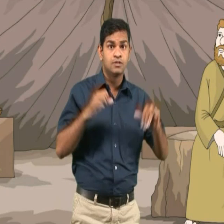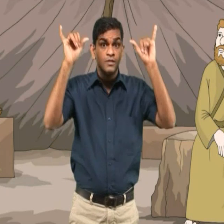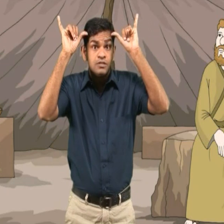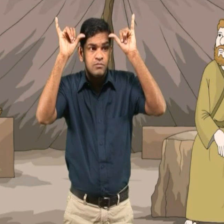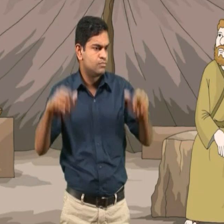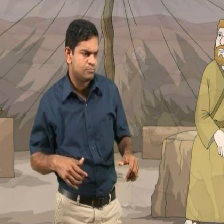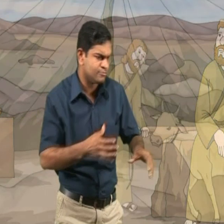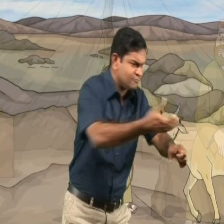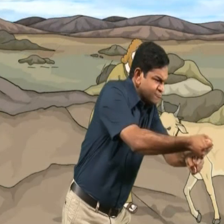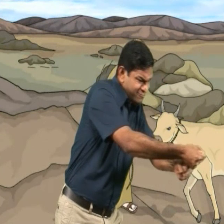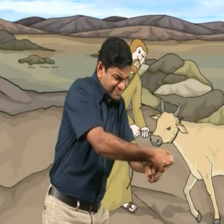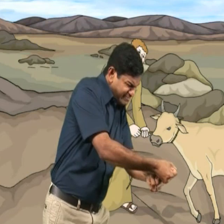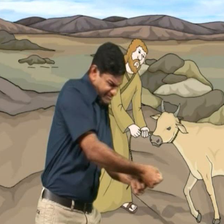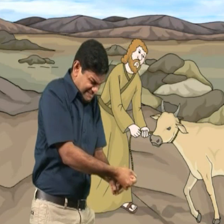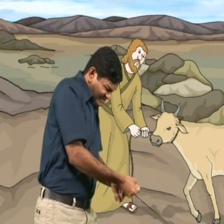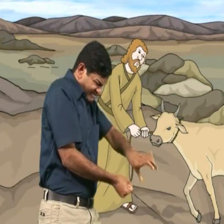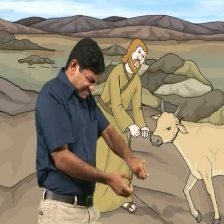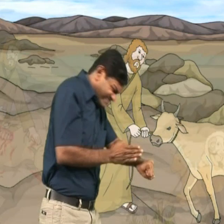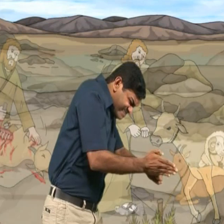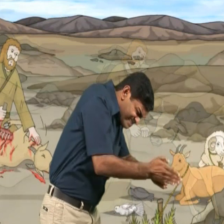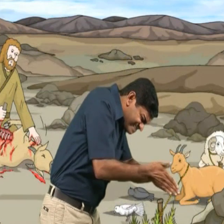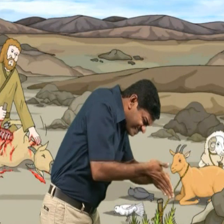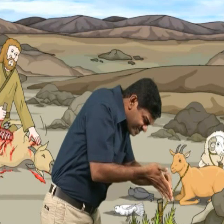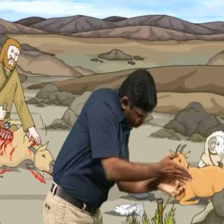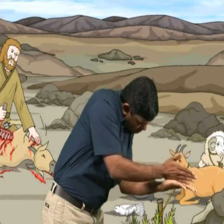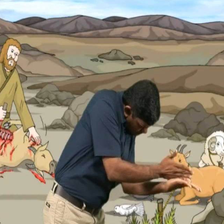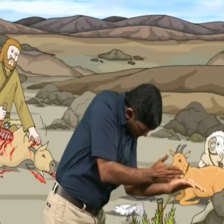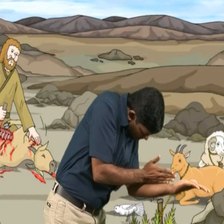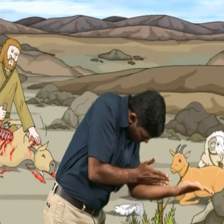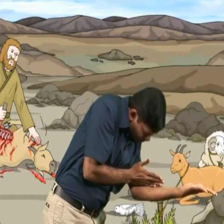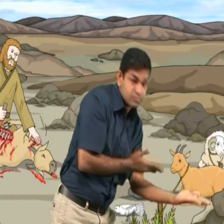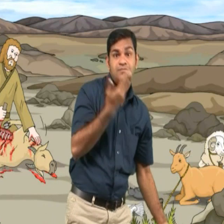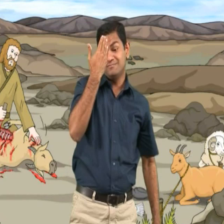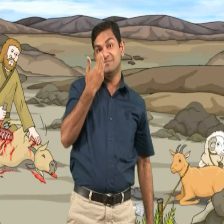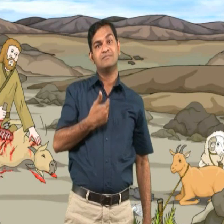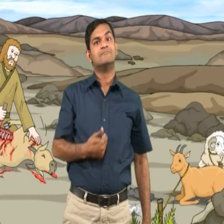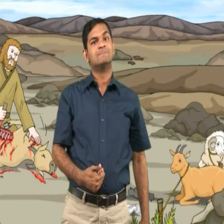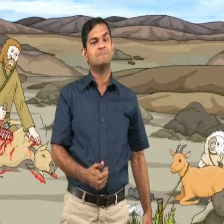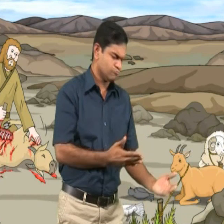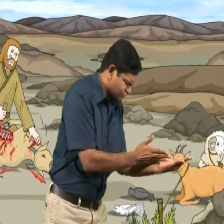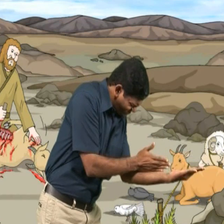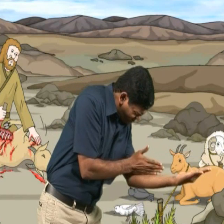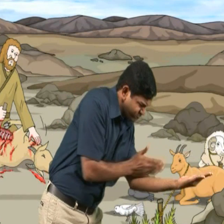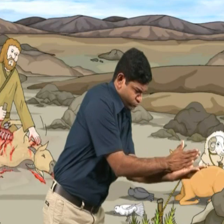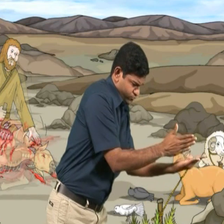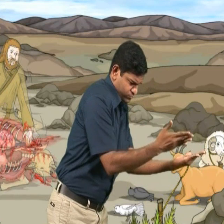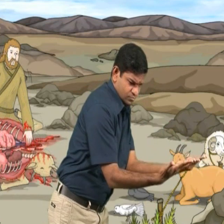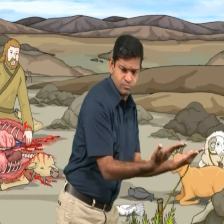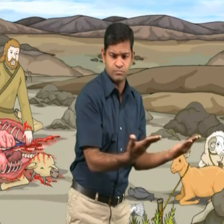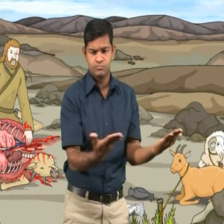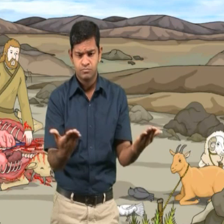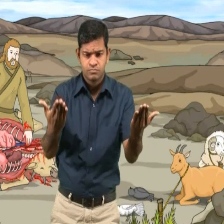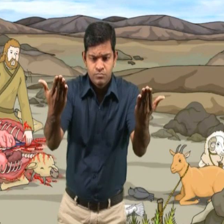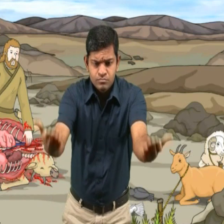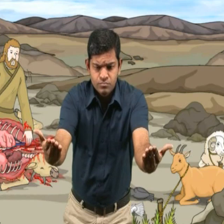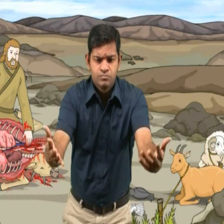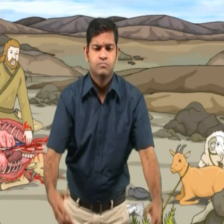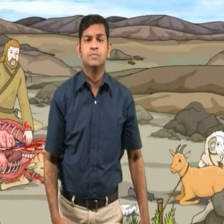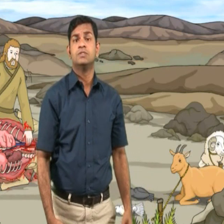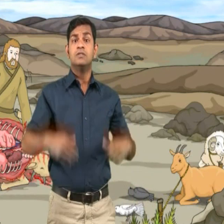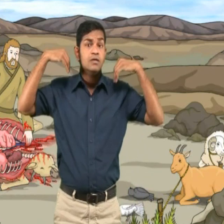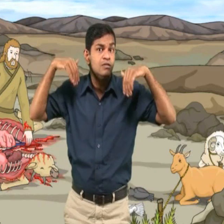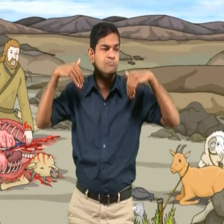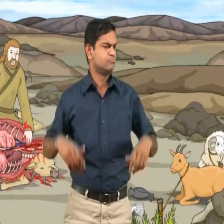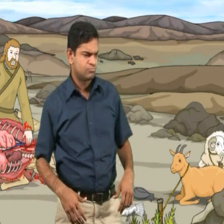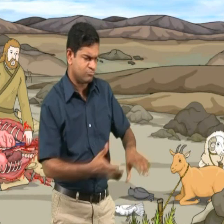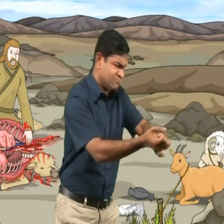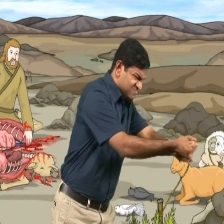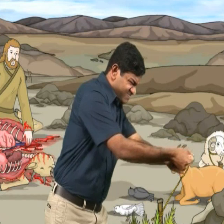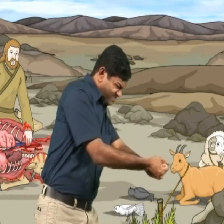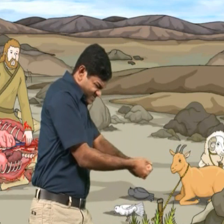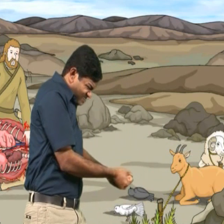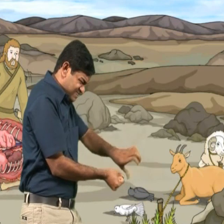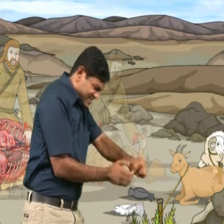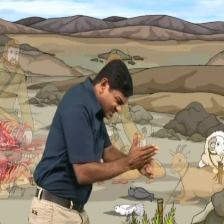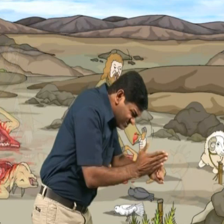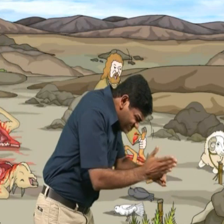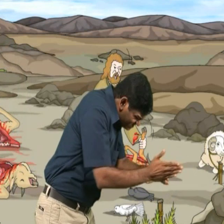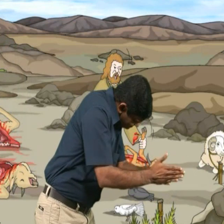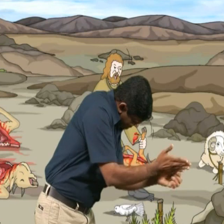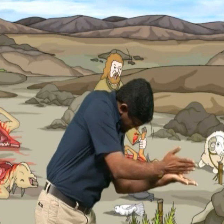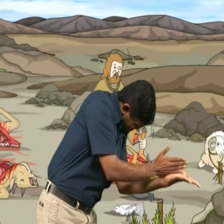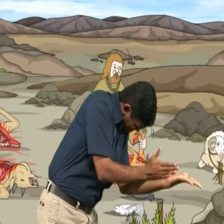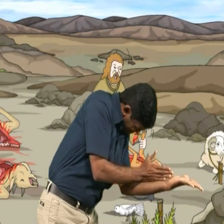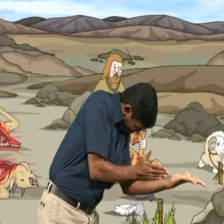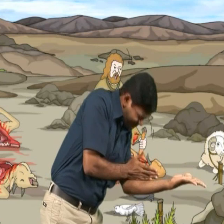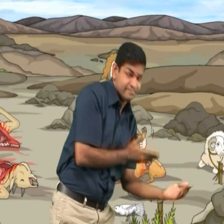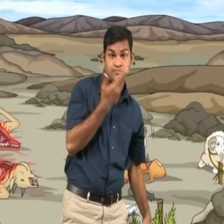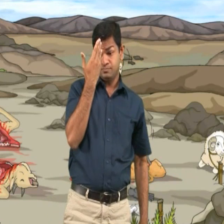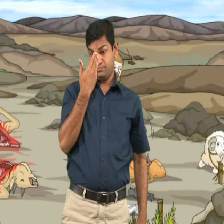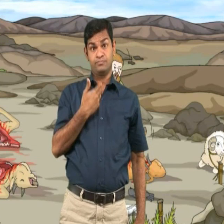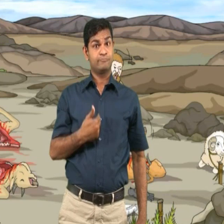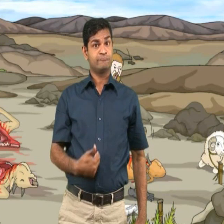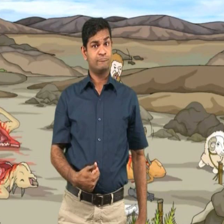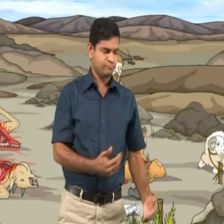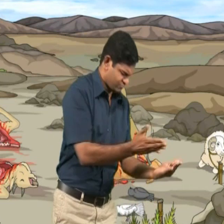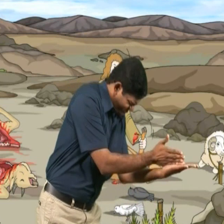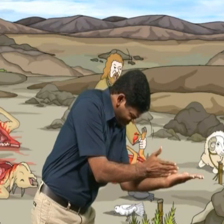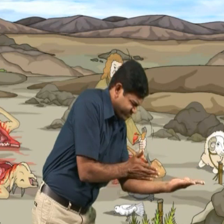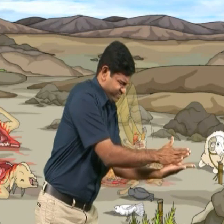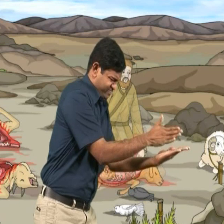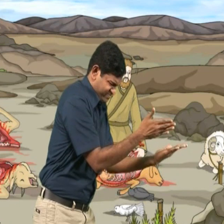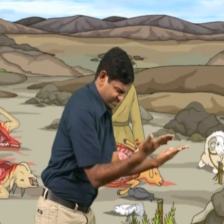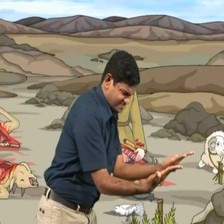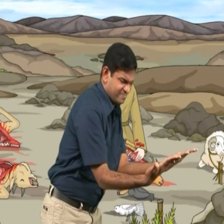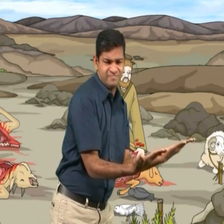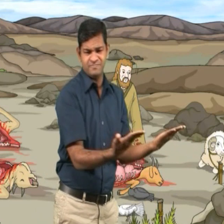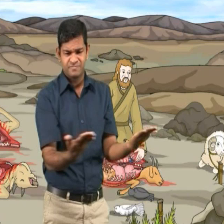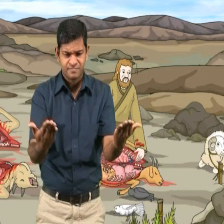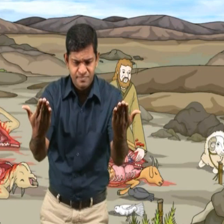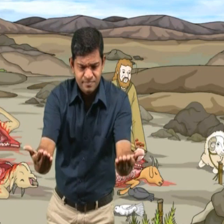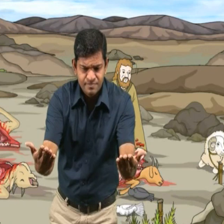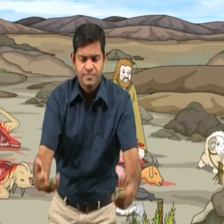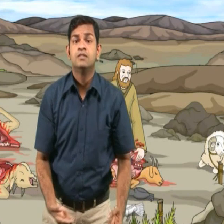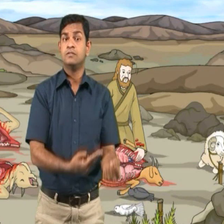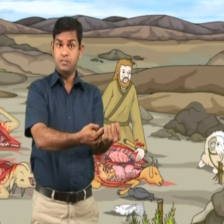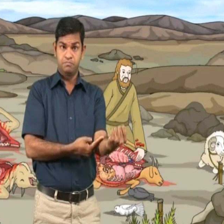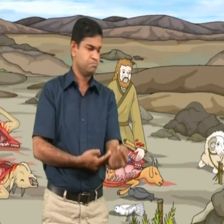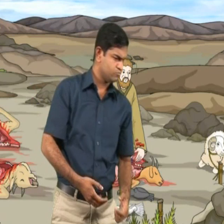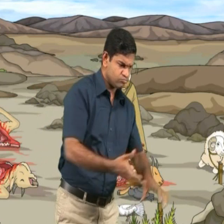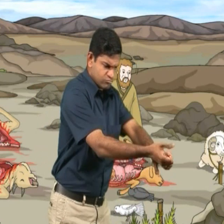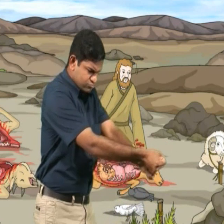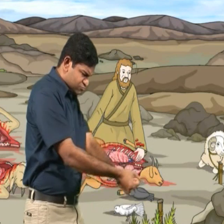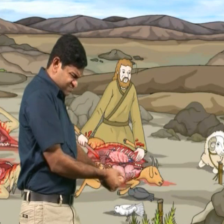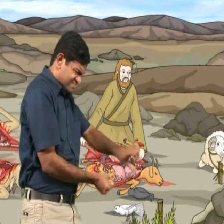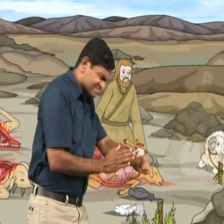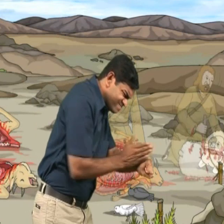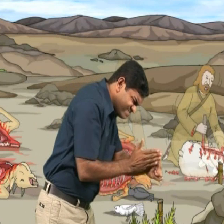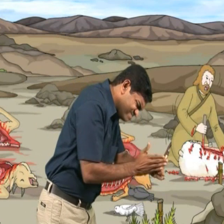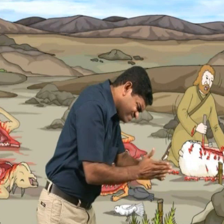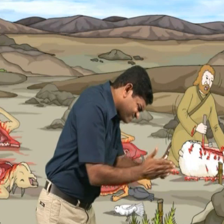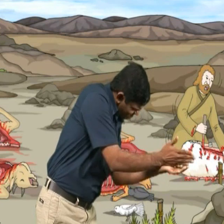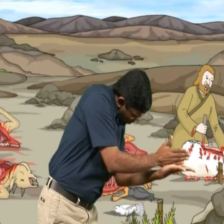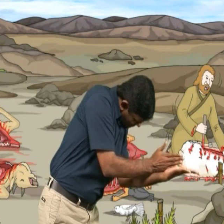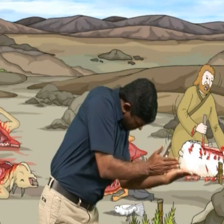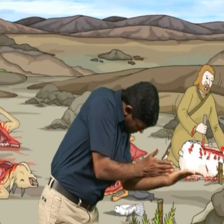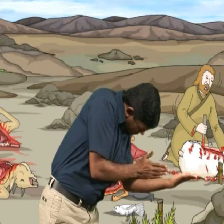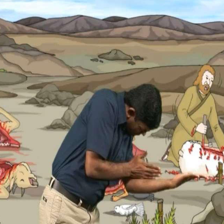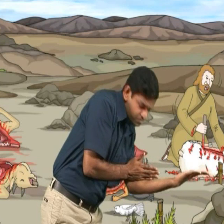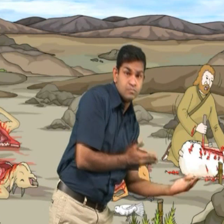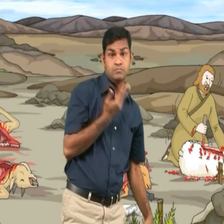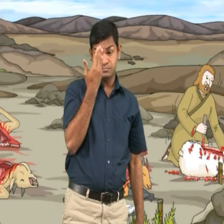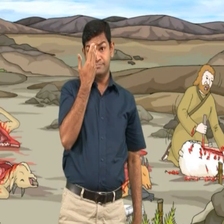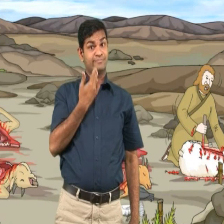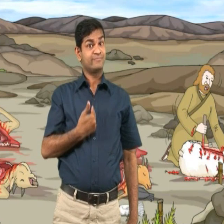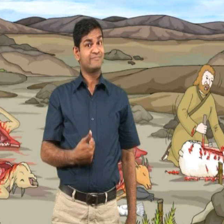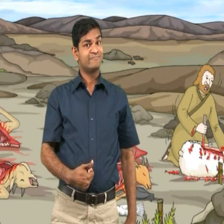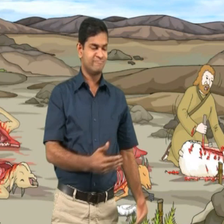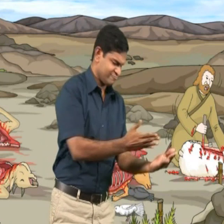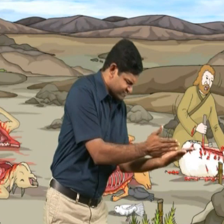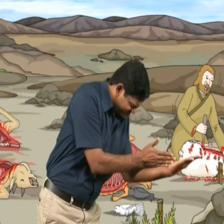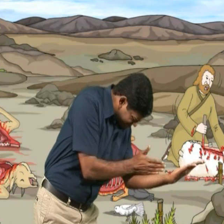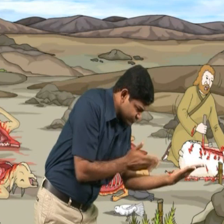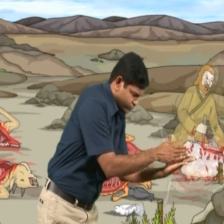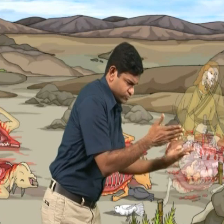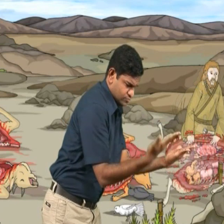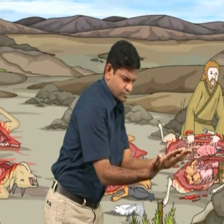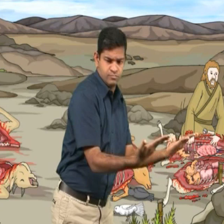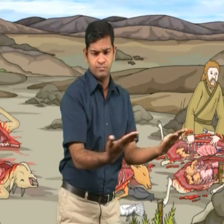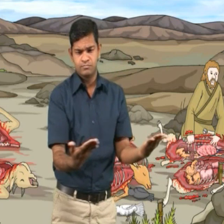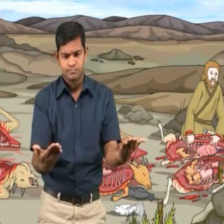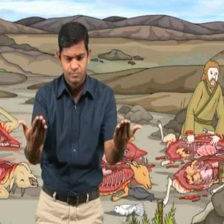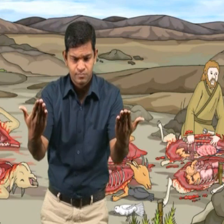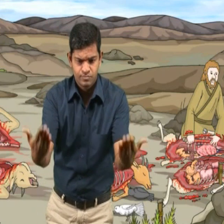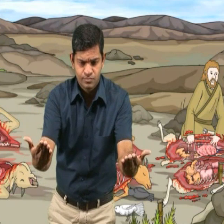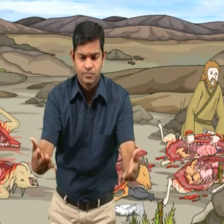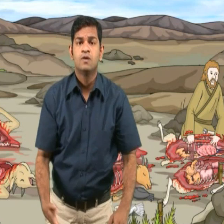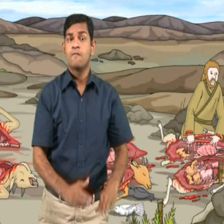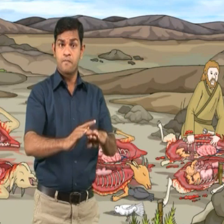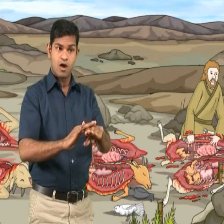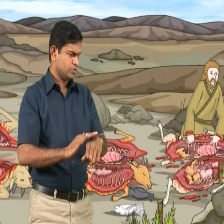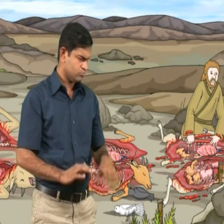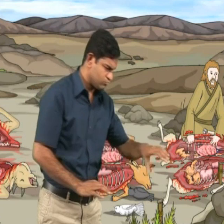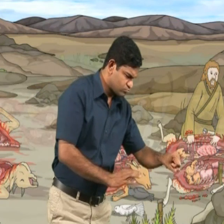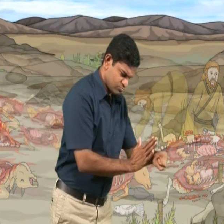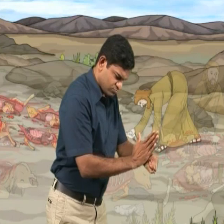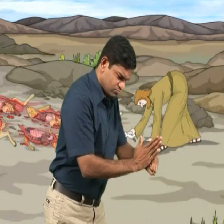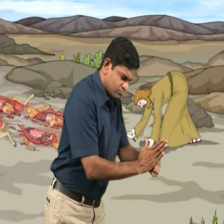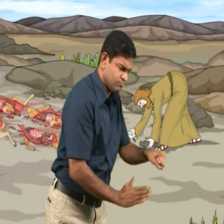So Abram brought all these to Him, split each of them down the middle, and laid the halves opposite each other.